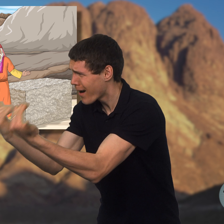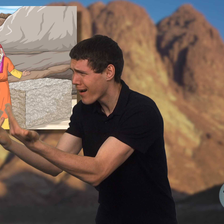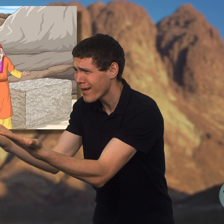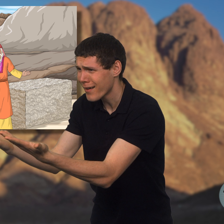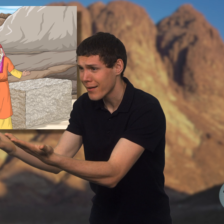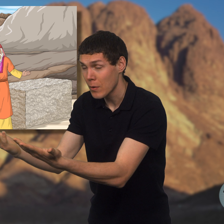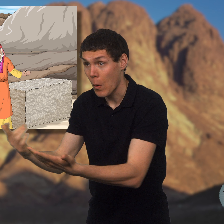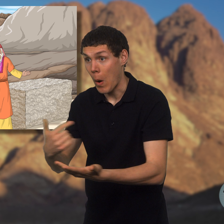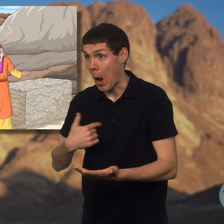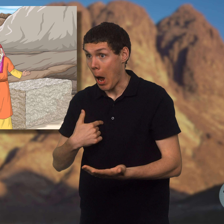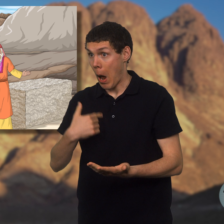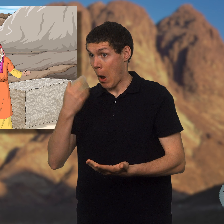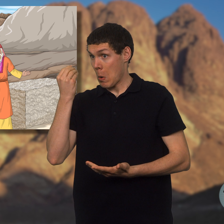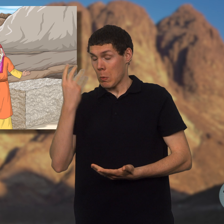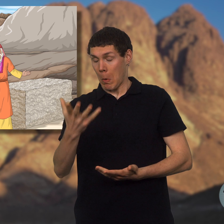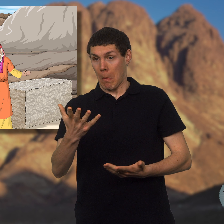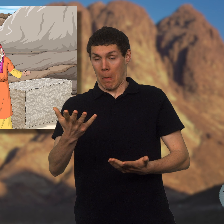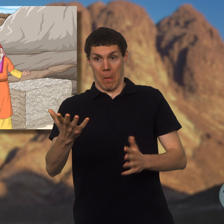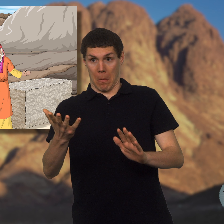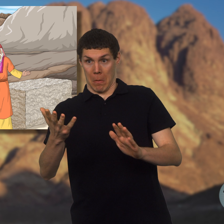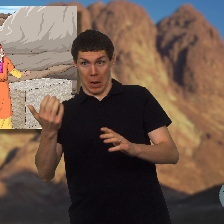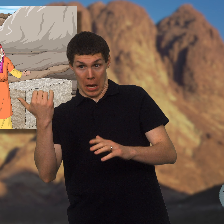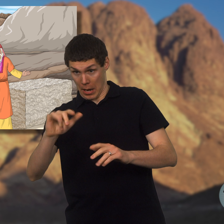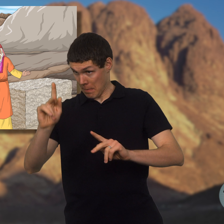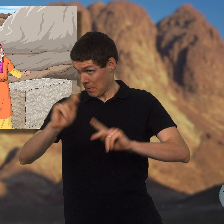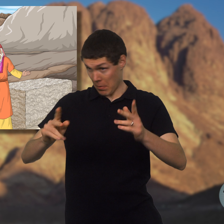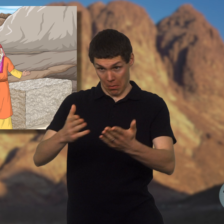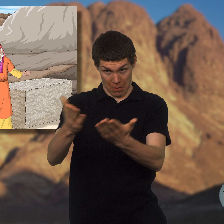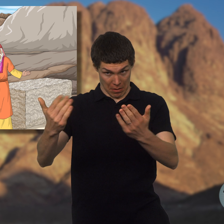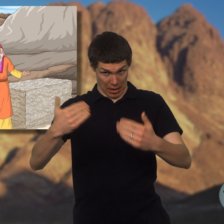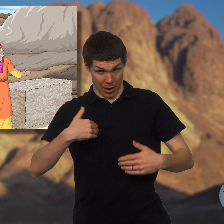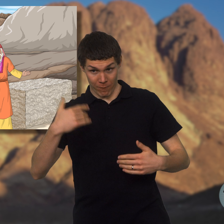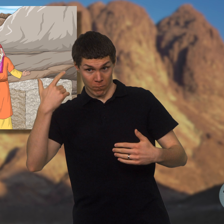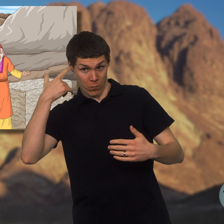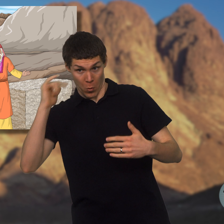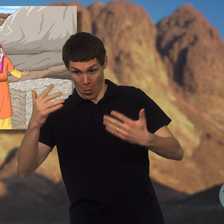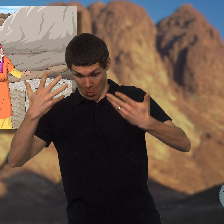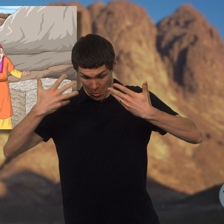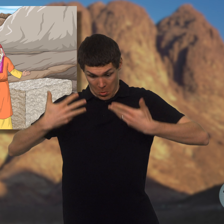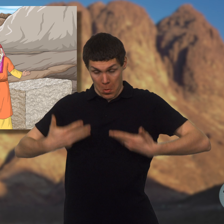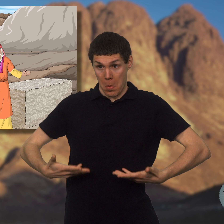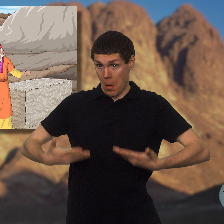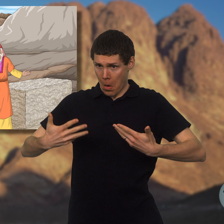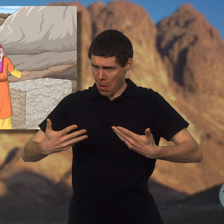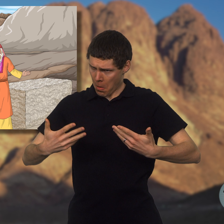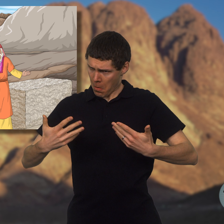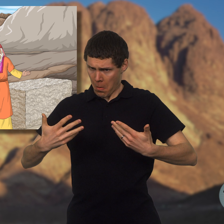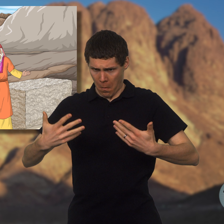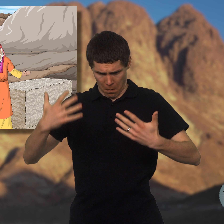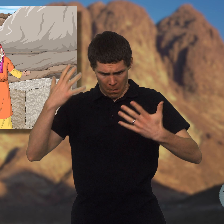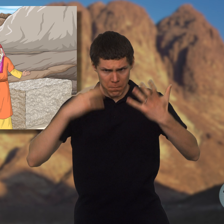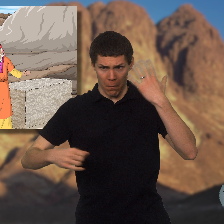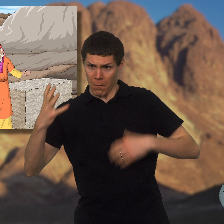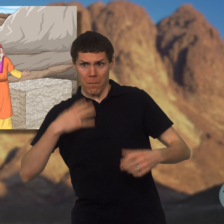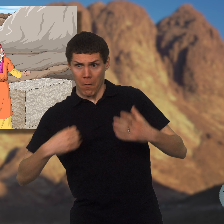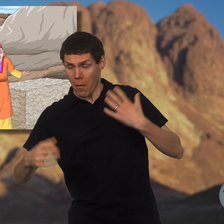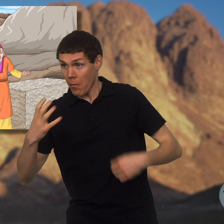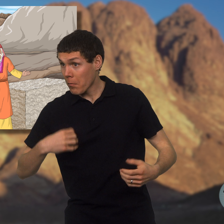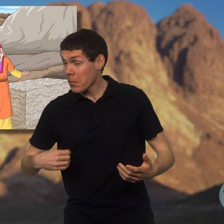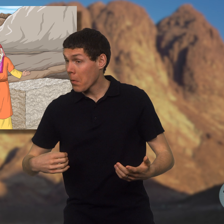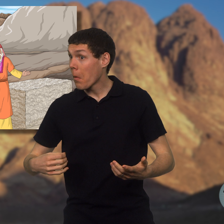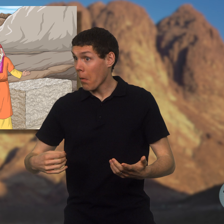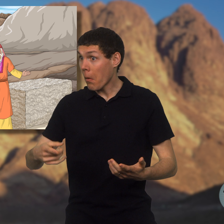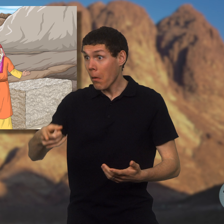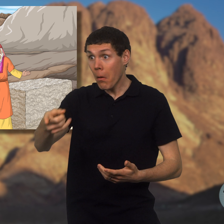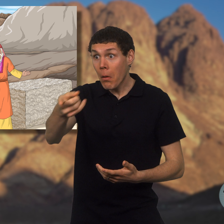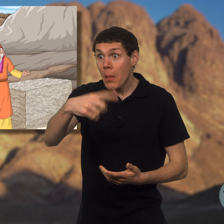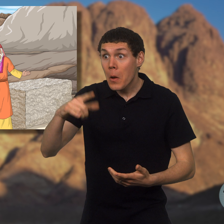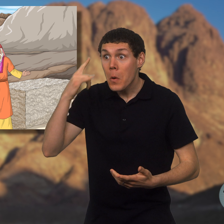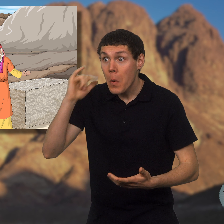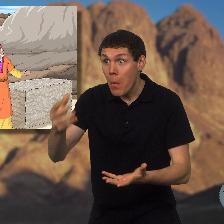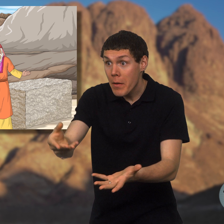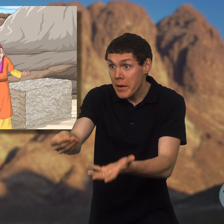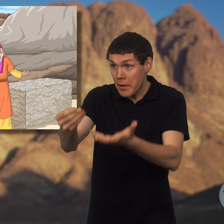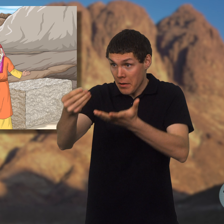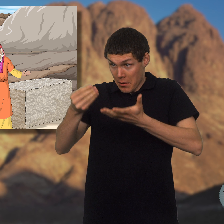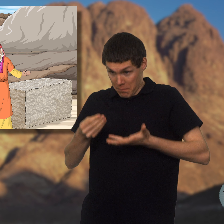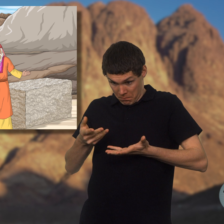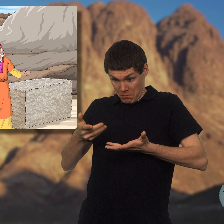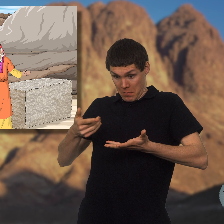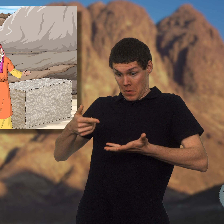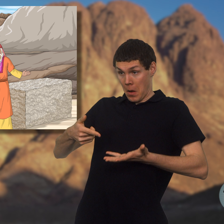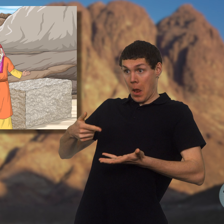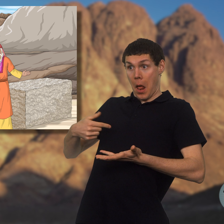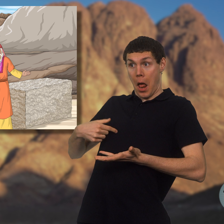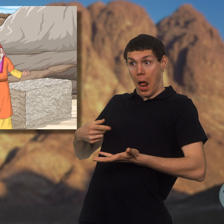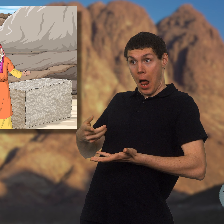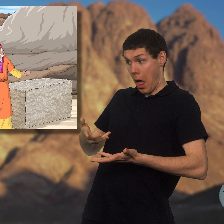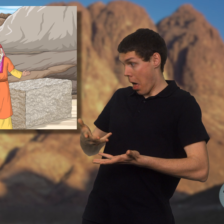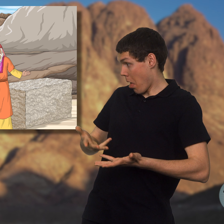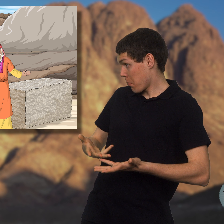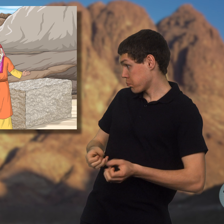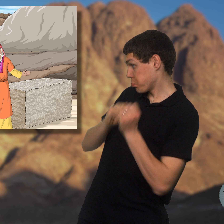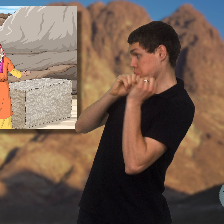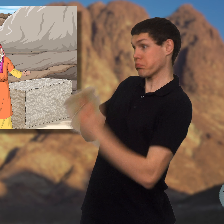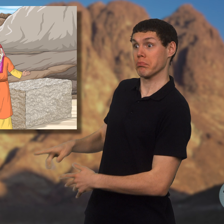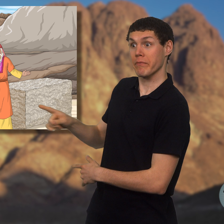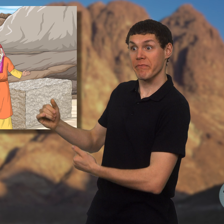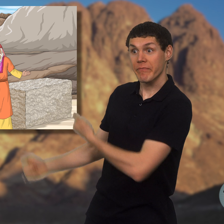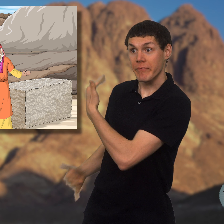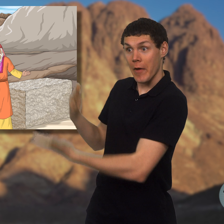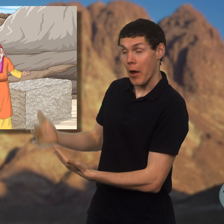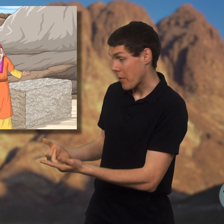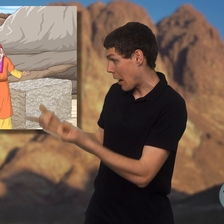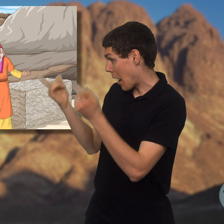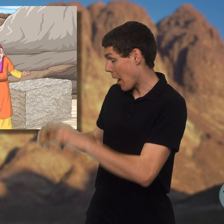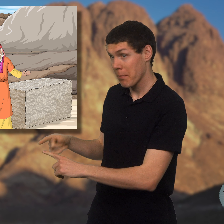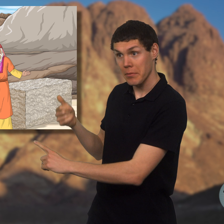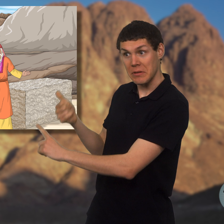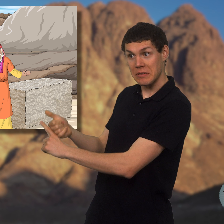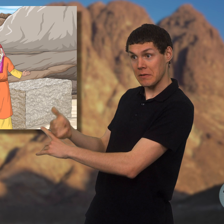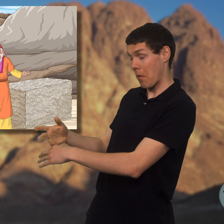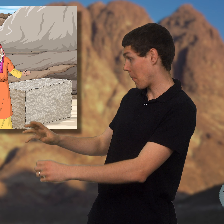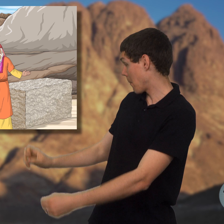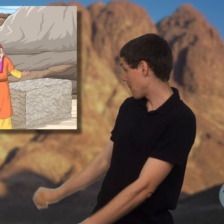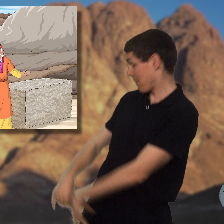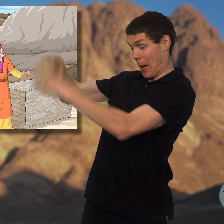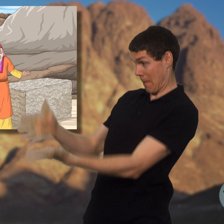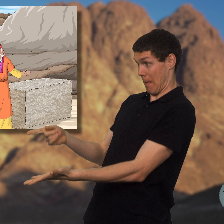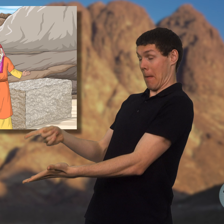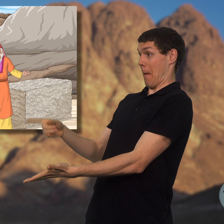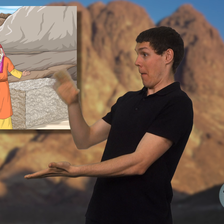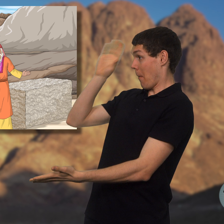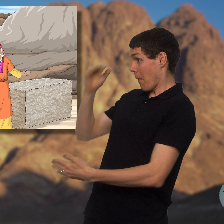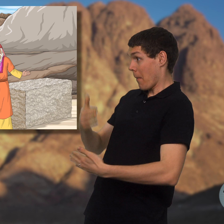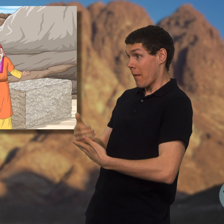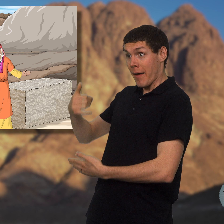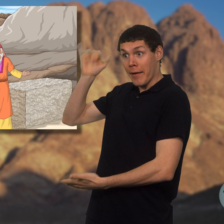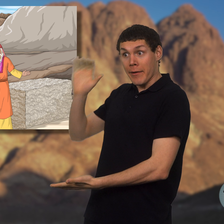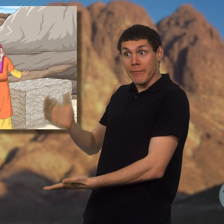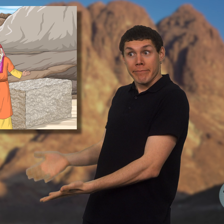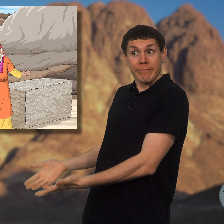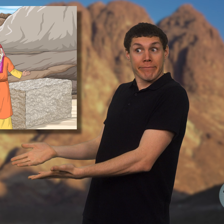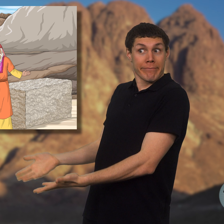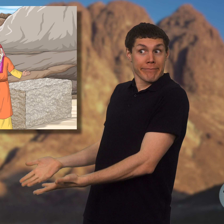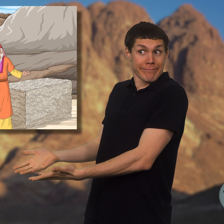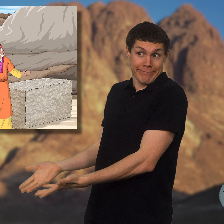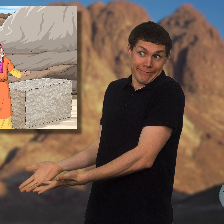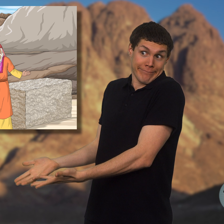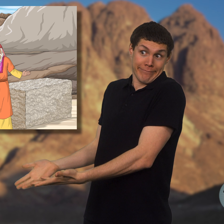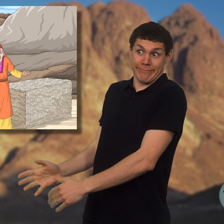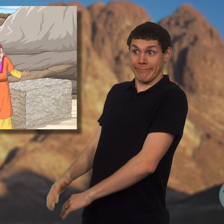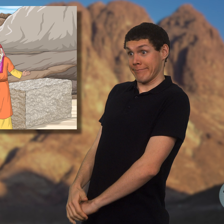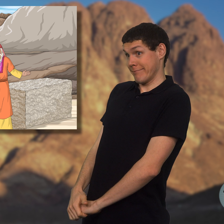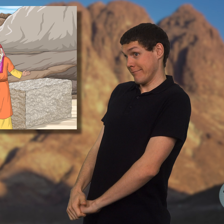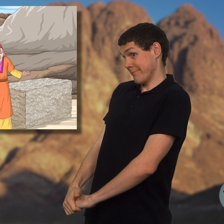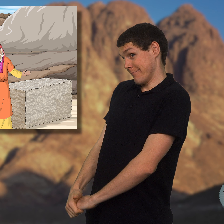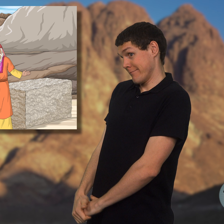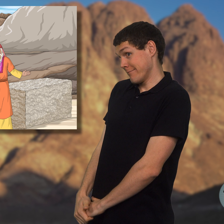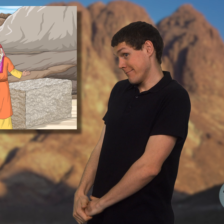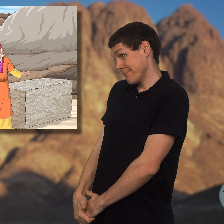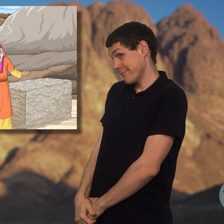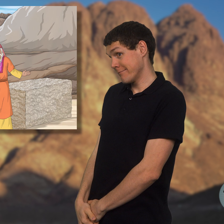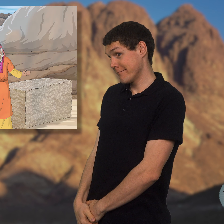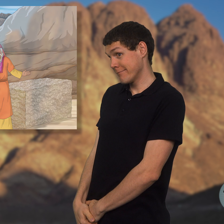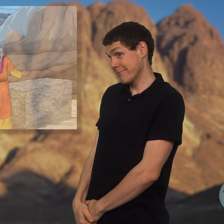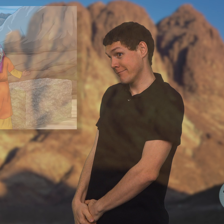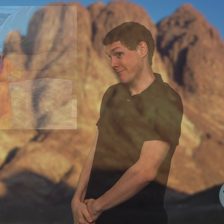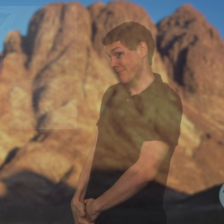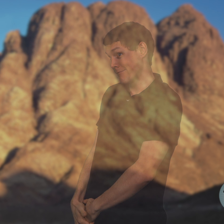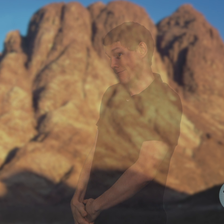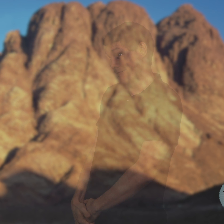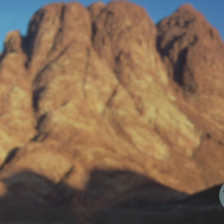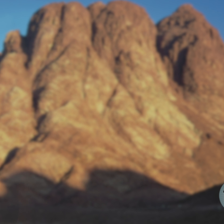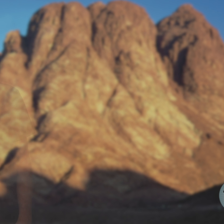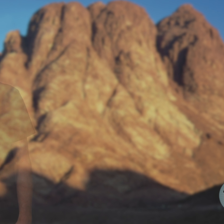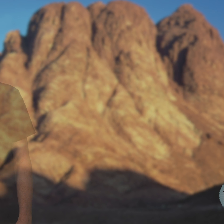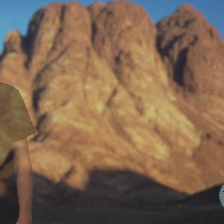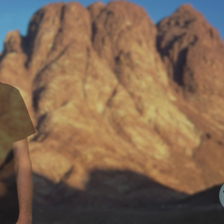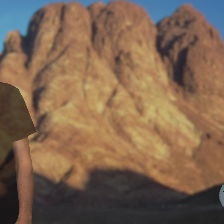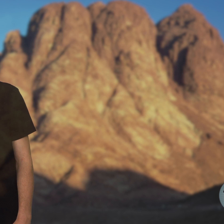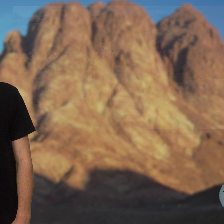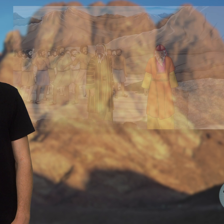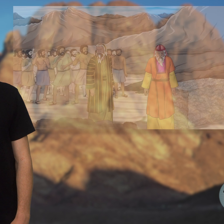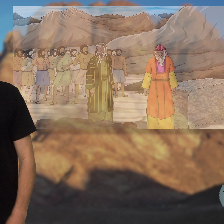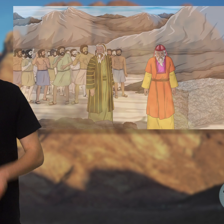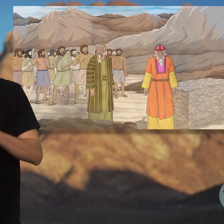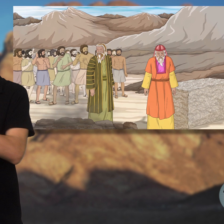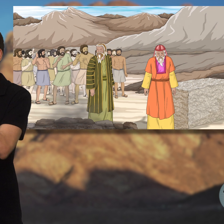So I said to them, ‘Whoever has gold, let him take it off,’ and they gave it to me. And when I threw it into the fire, out came this calf!”